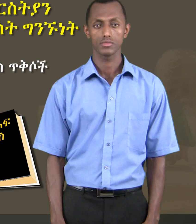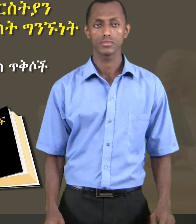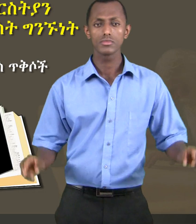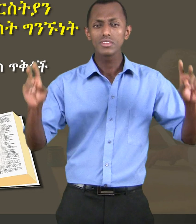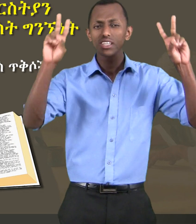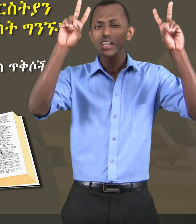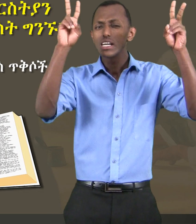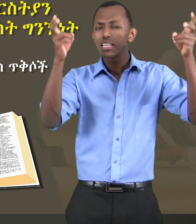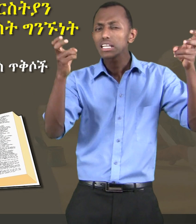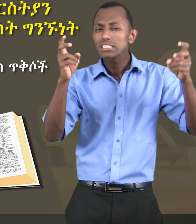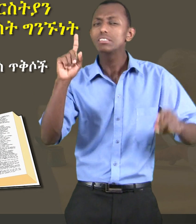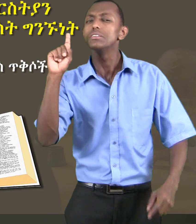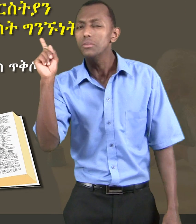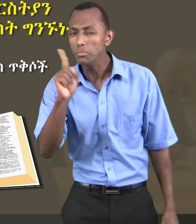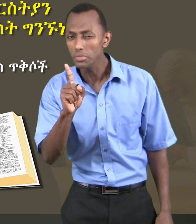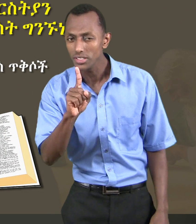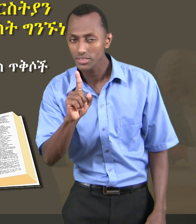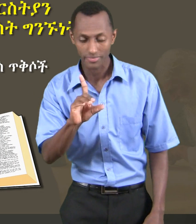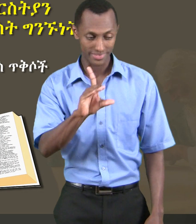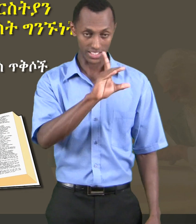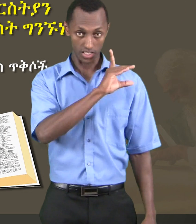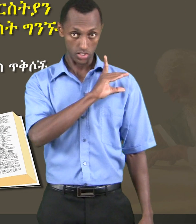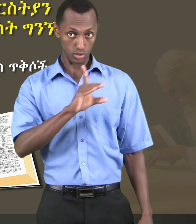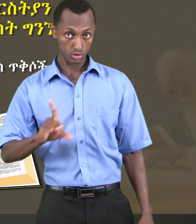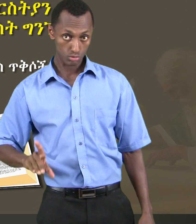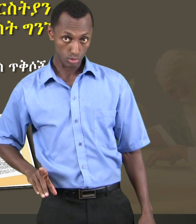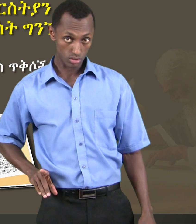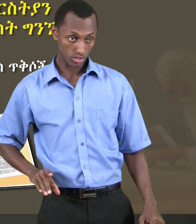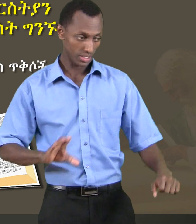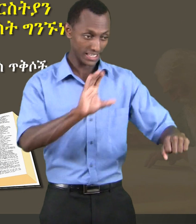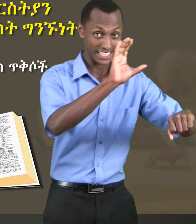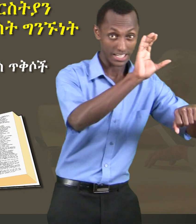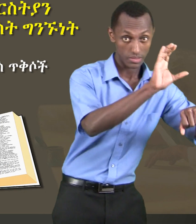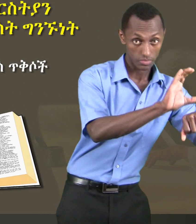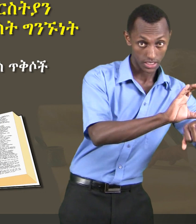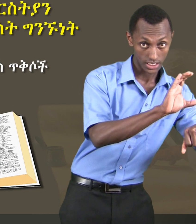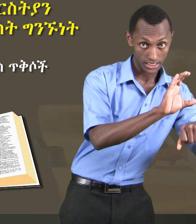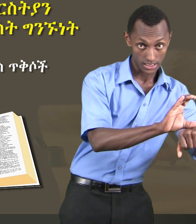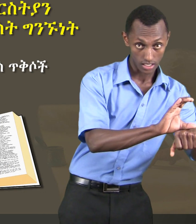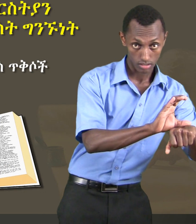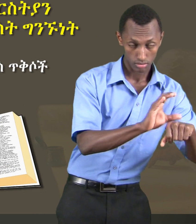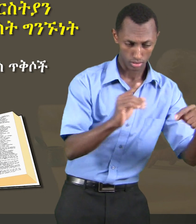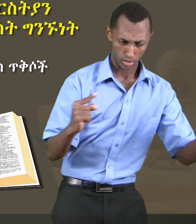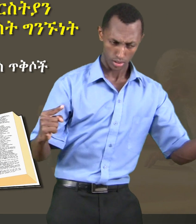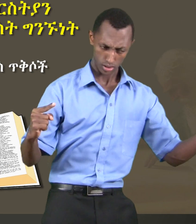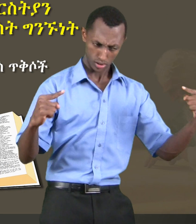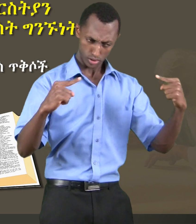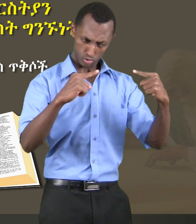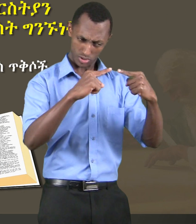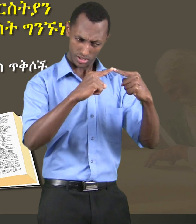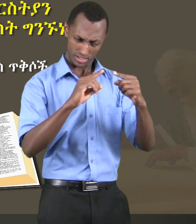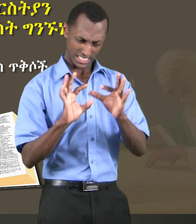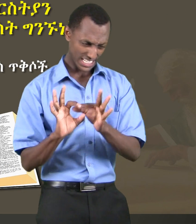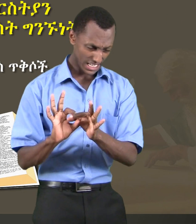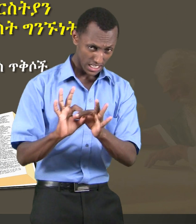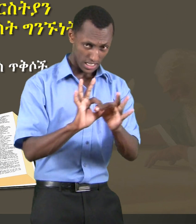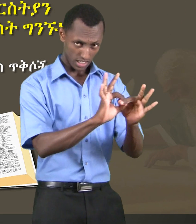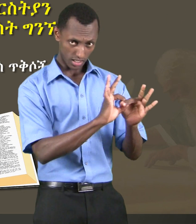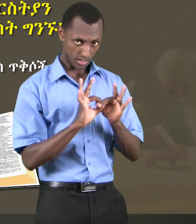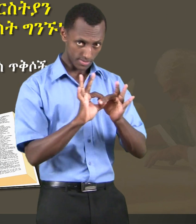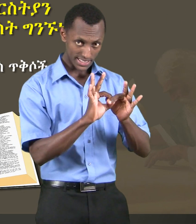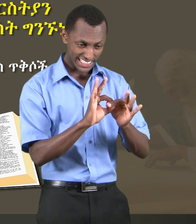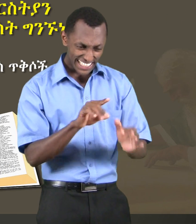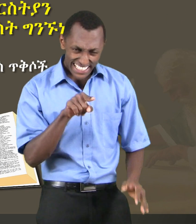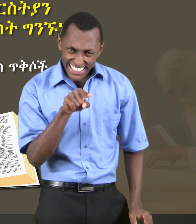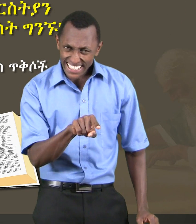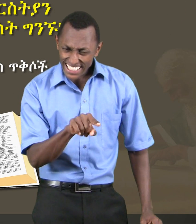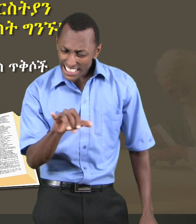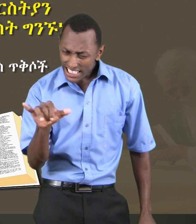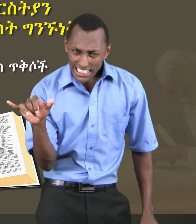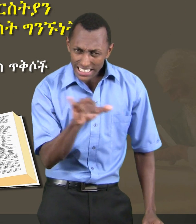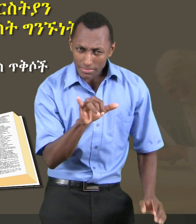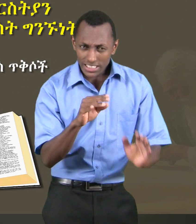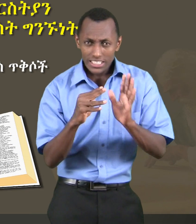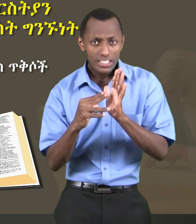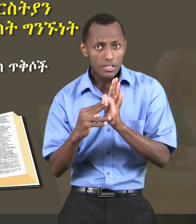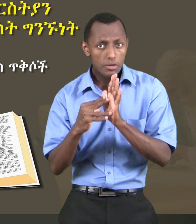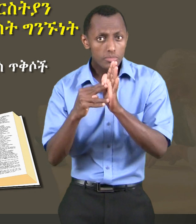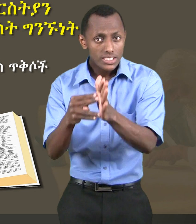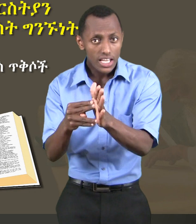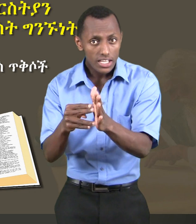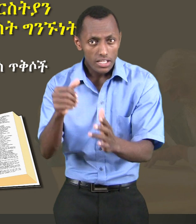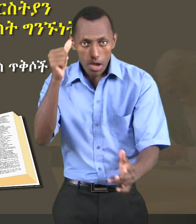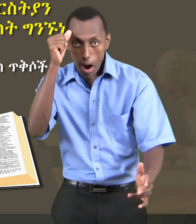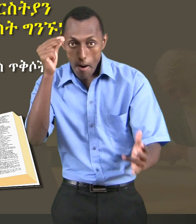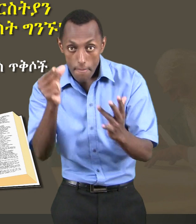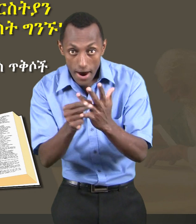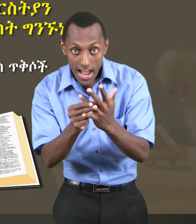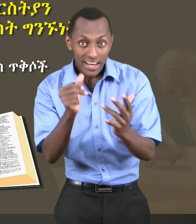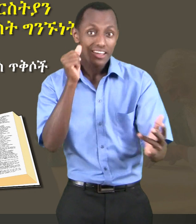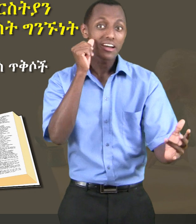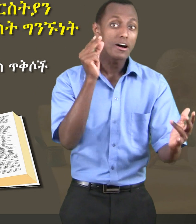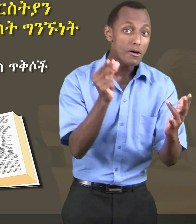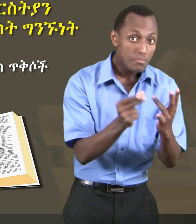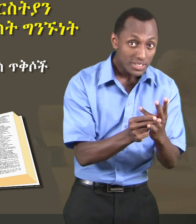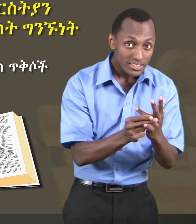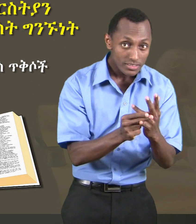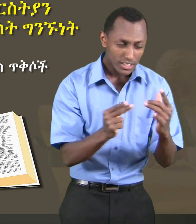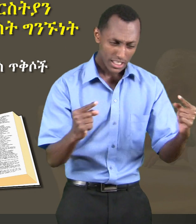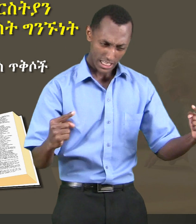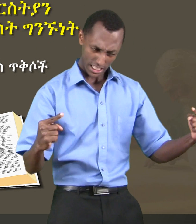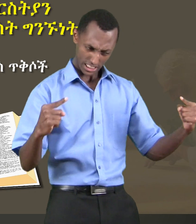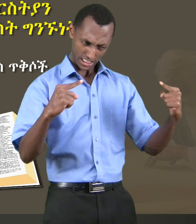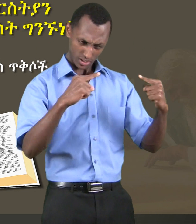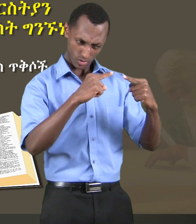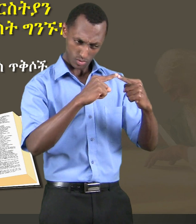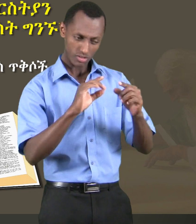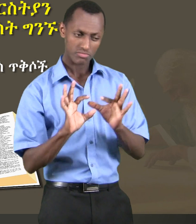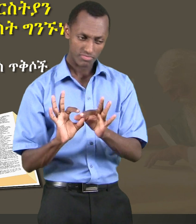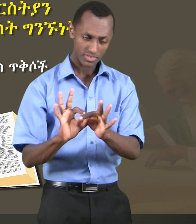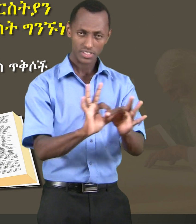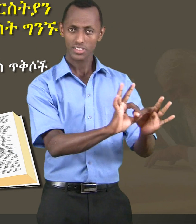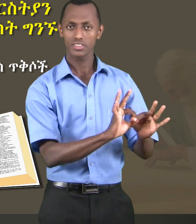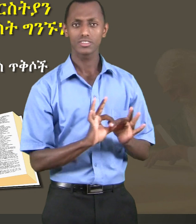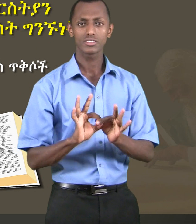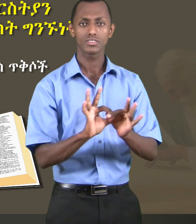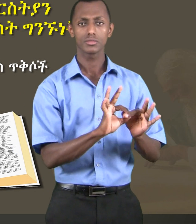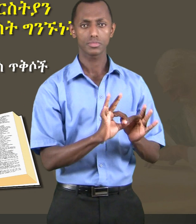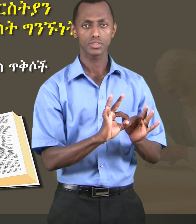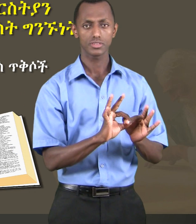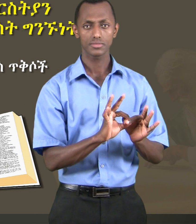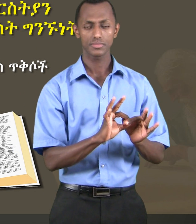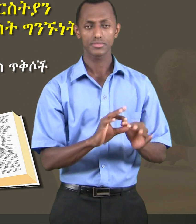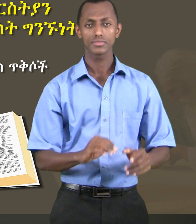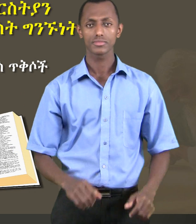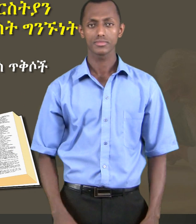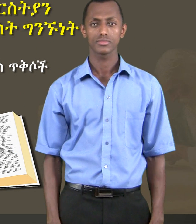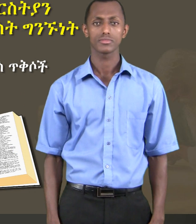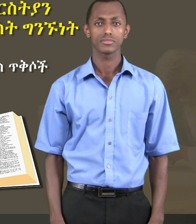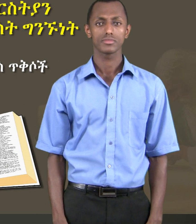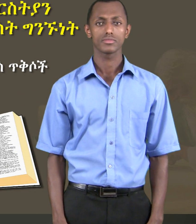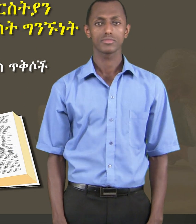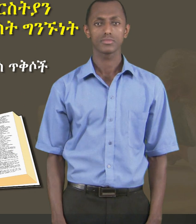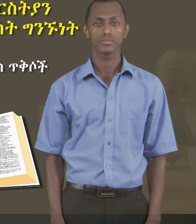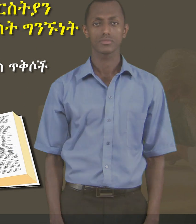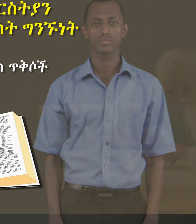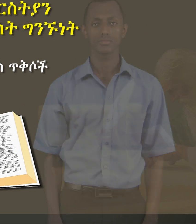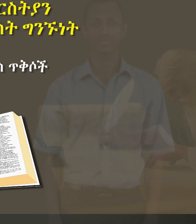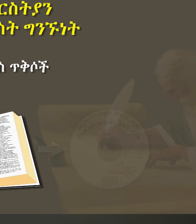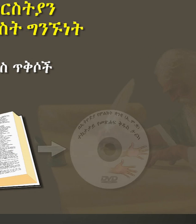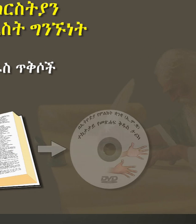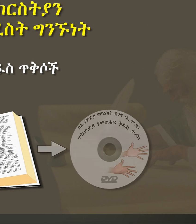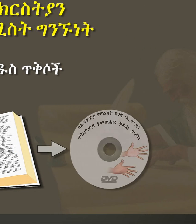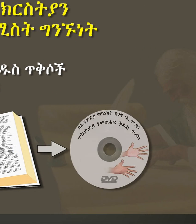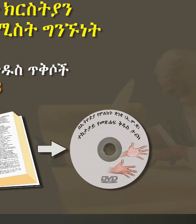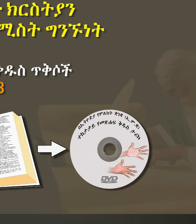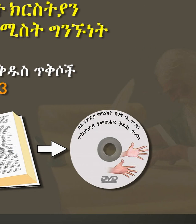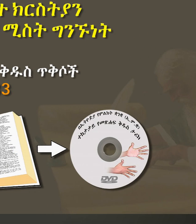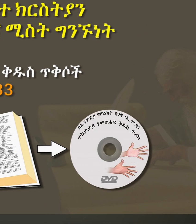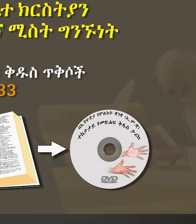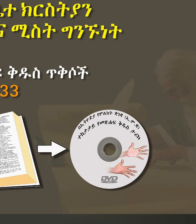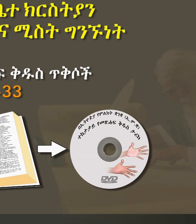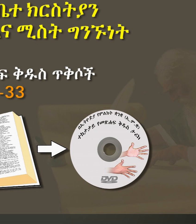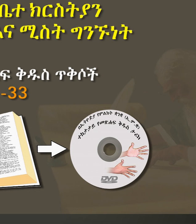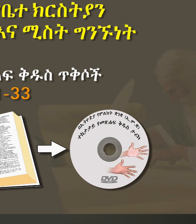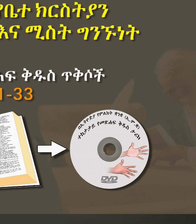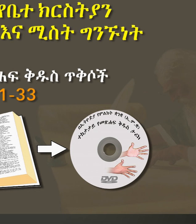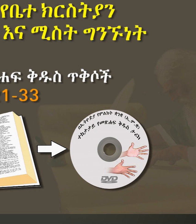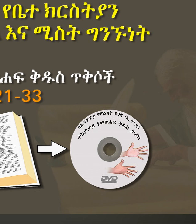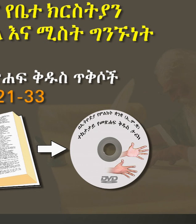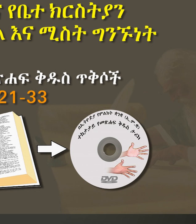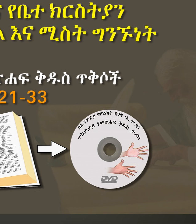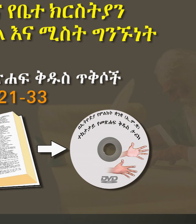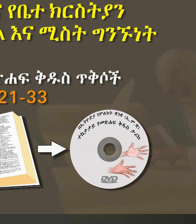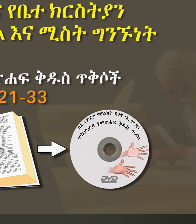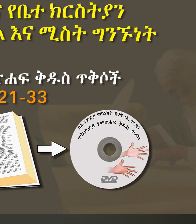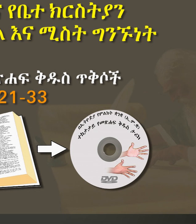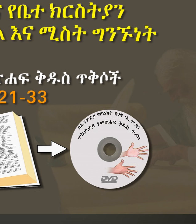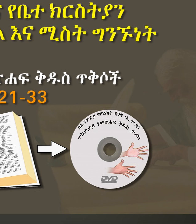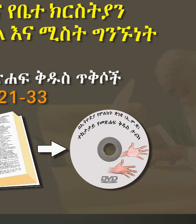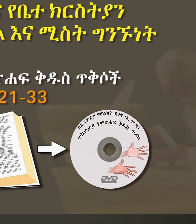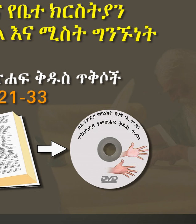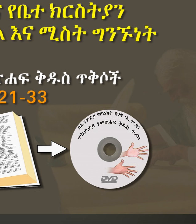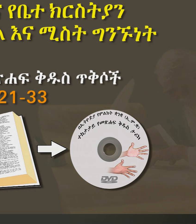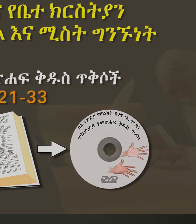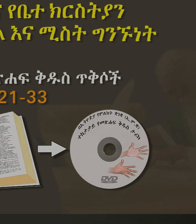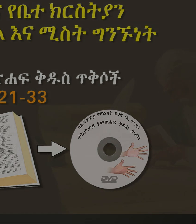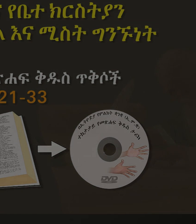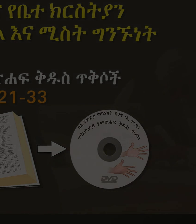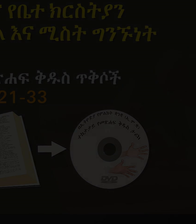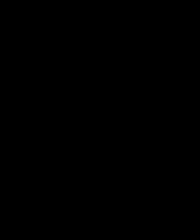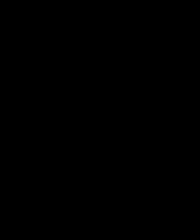Christ and church relationship as example